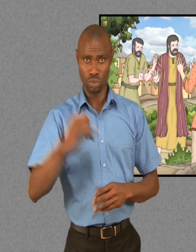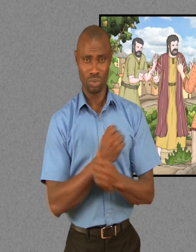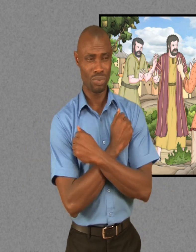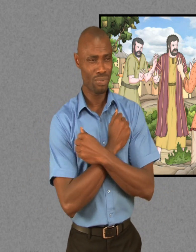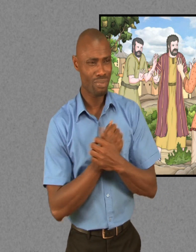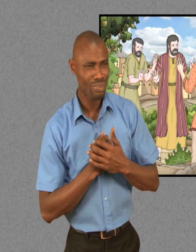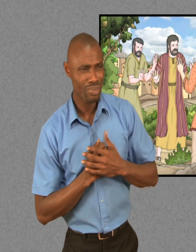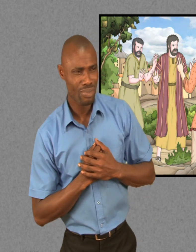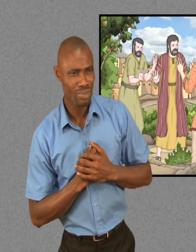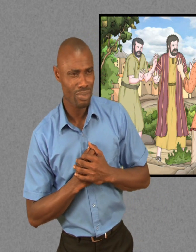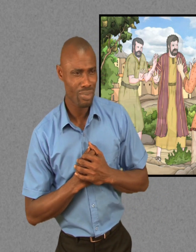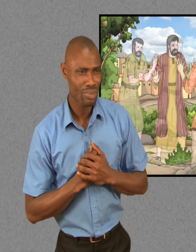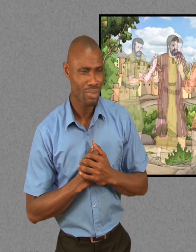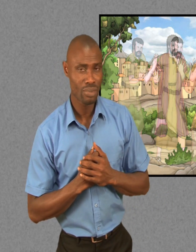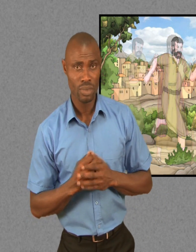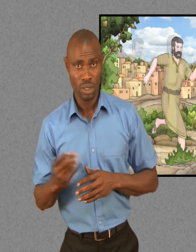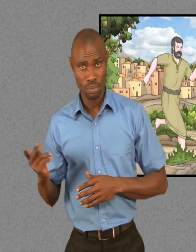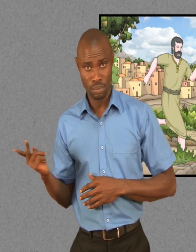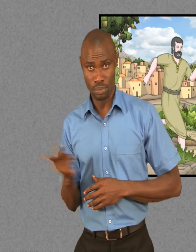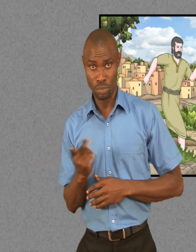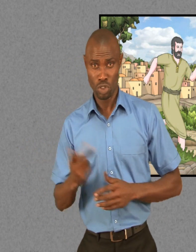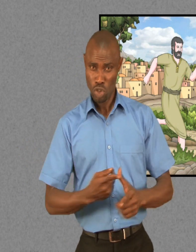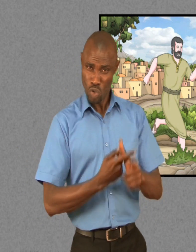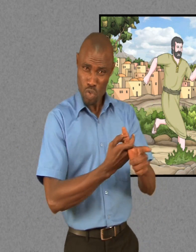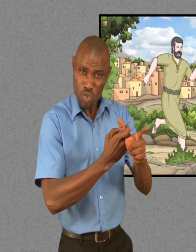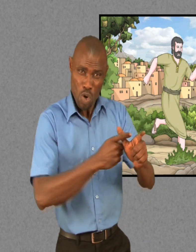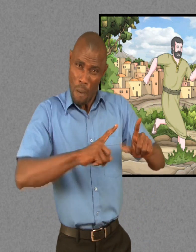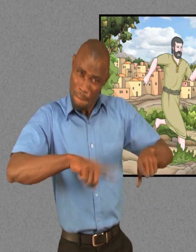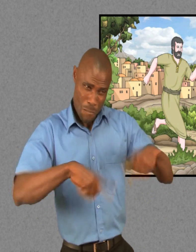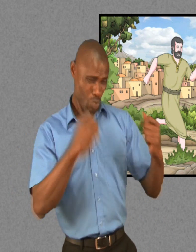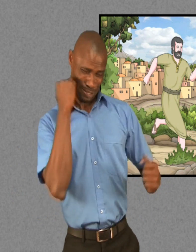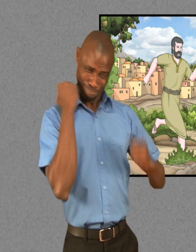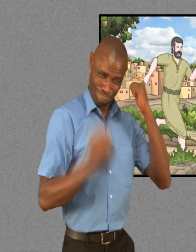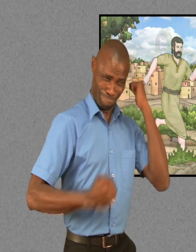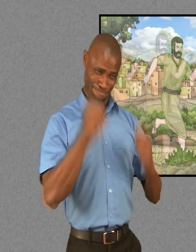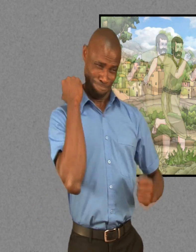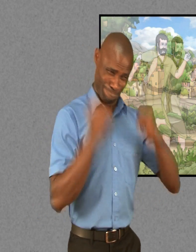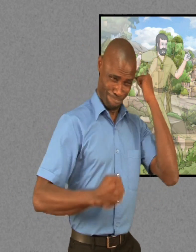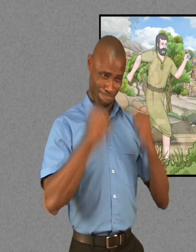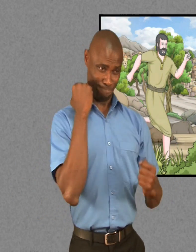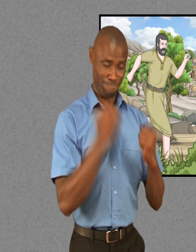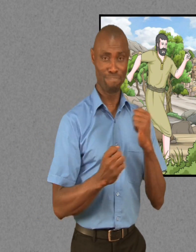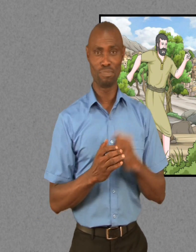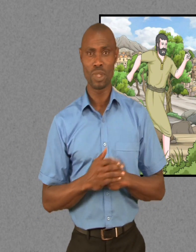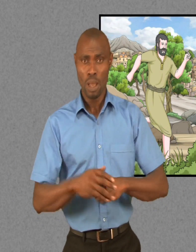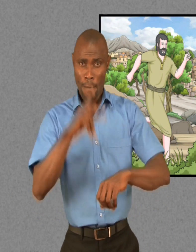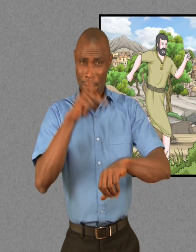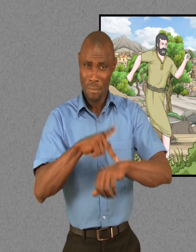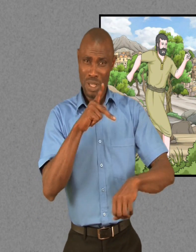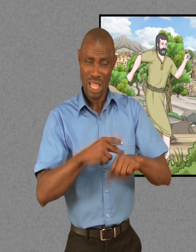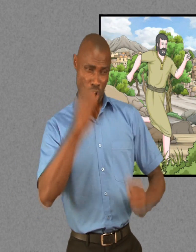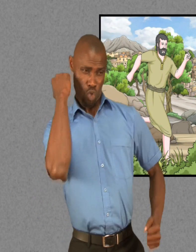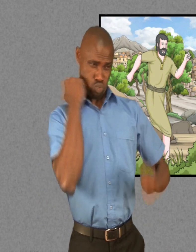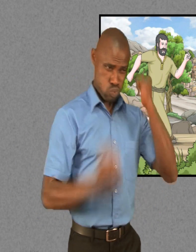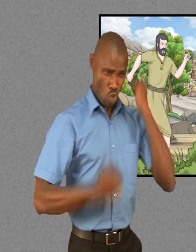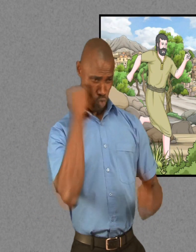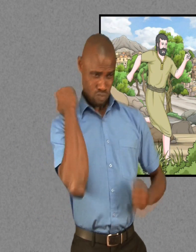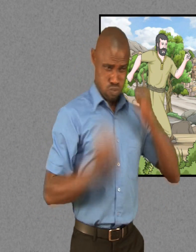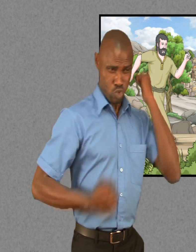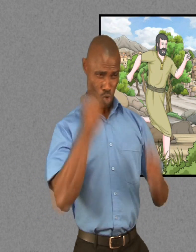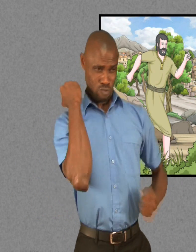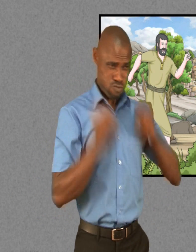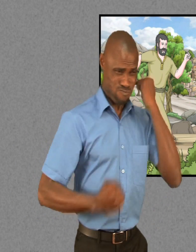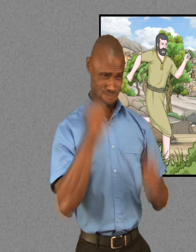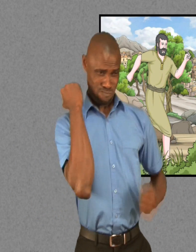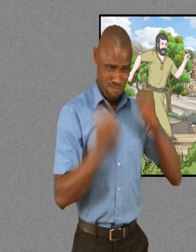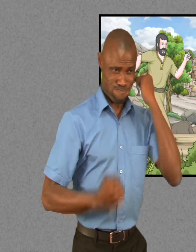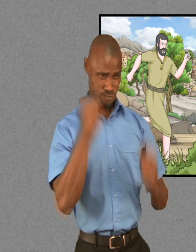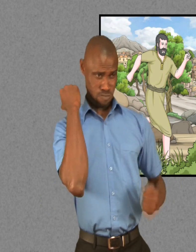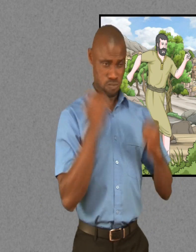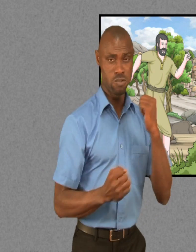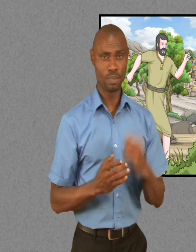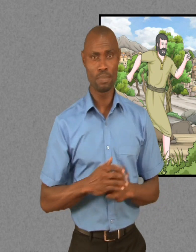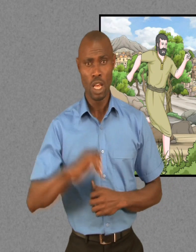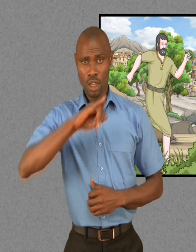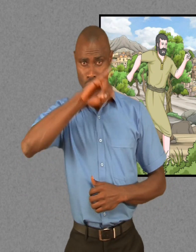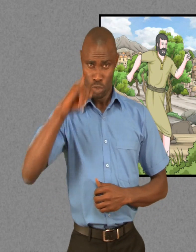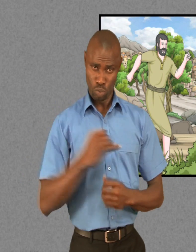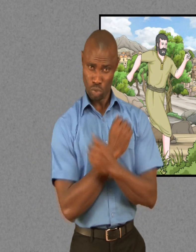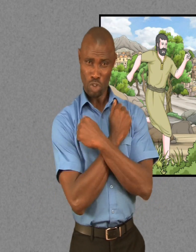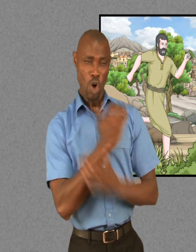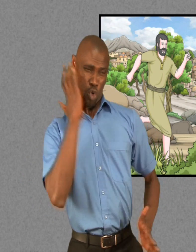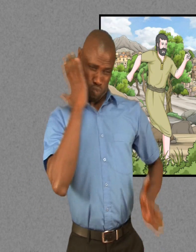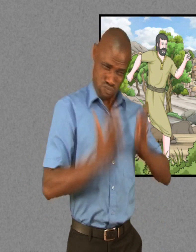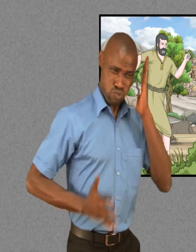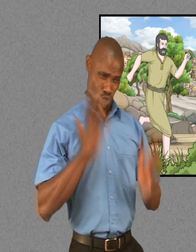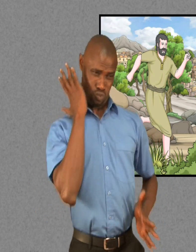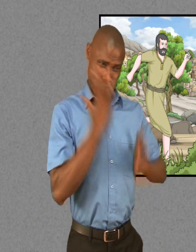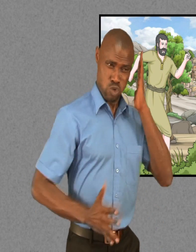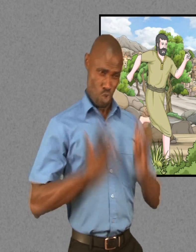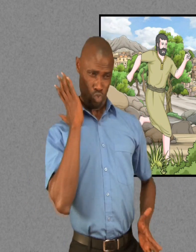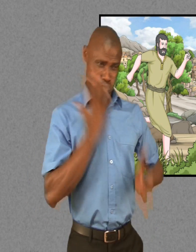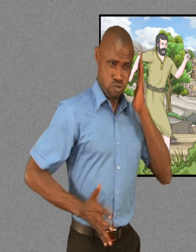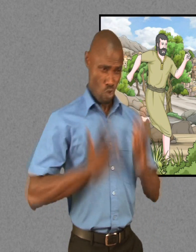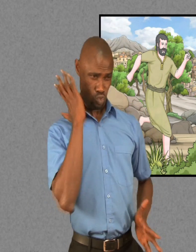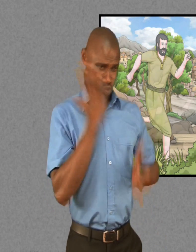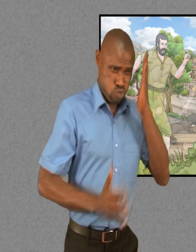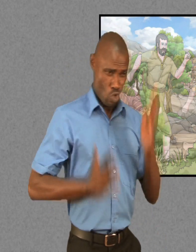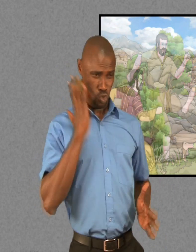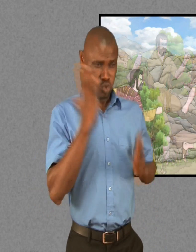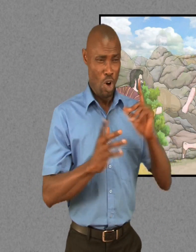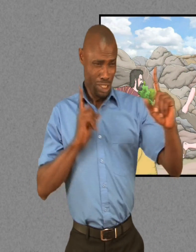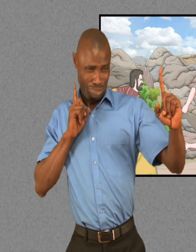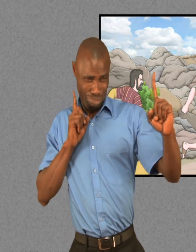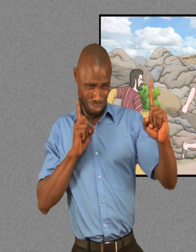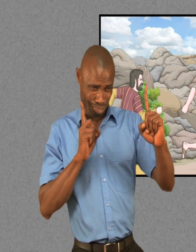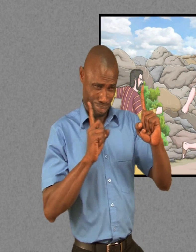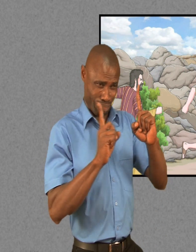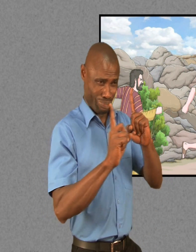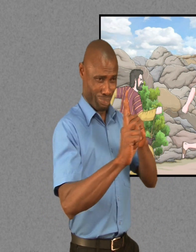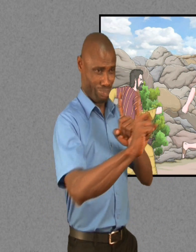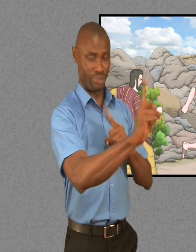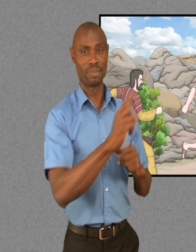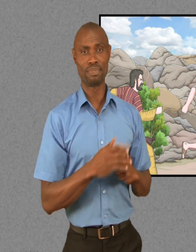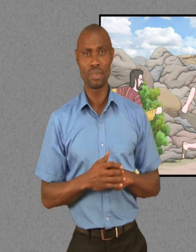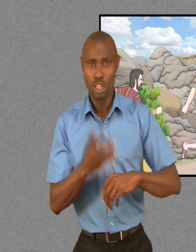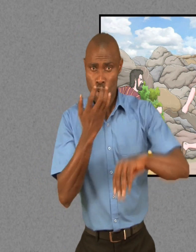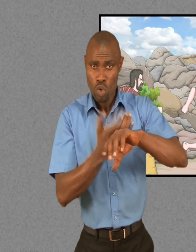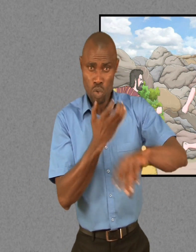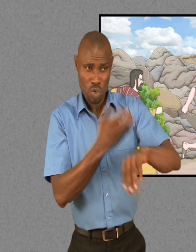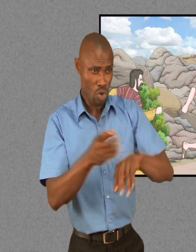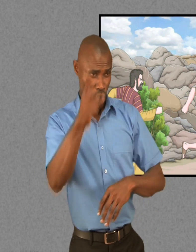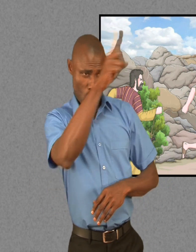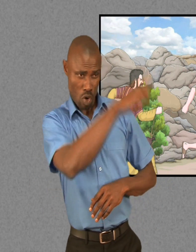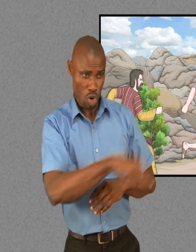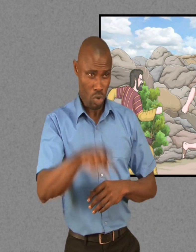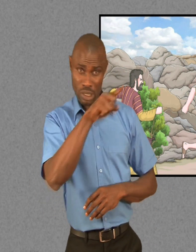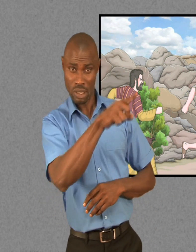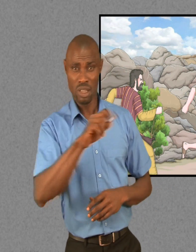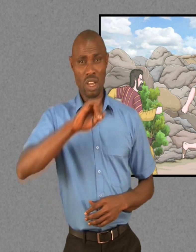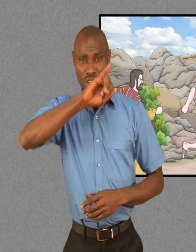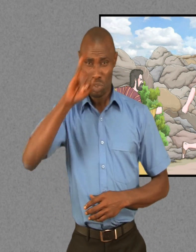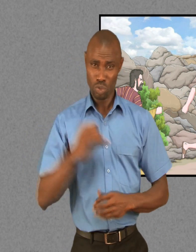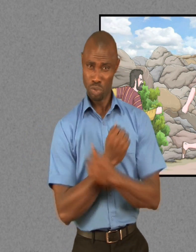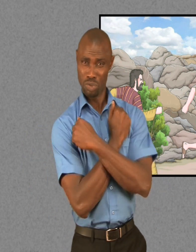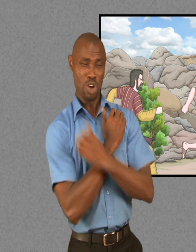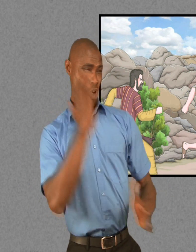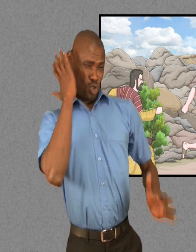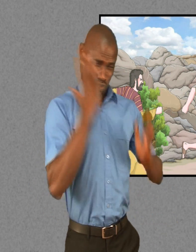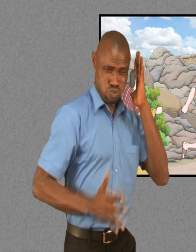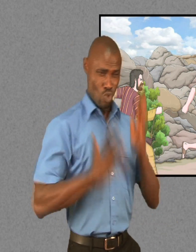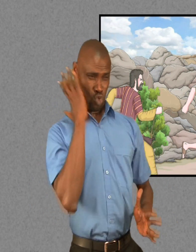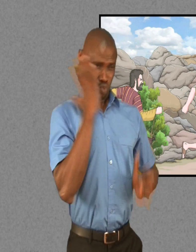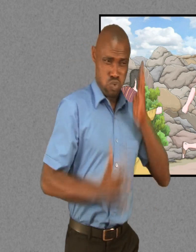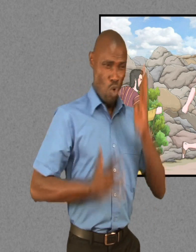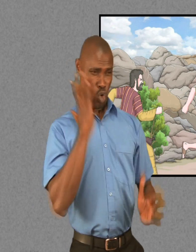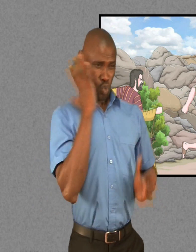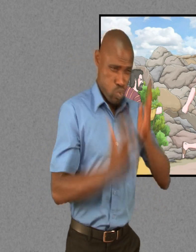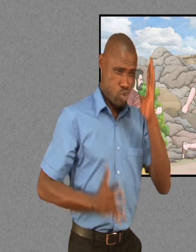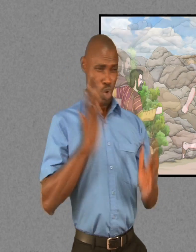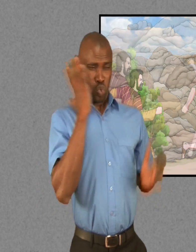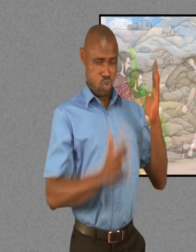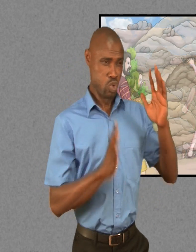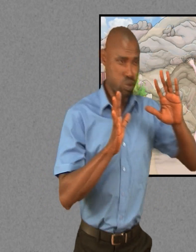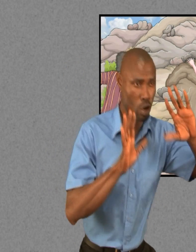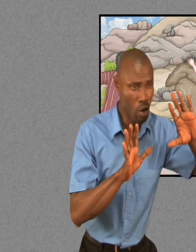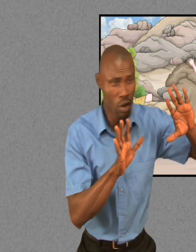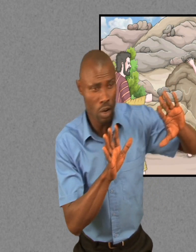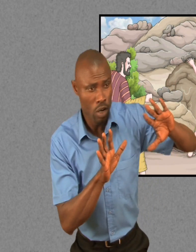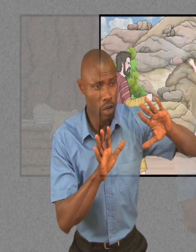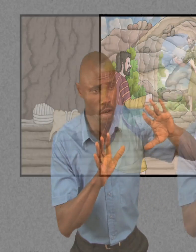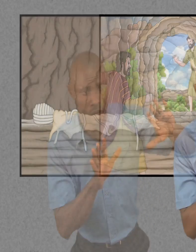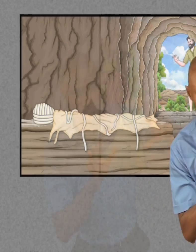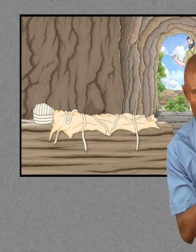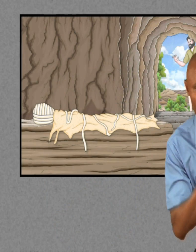Then Peter and the other disciple set out for the tomb. The two were running together, but the other disciple outran Peter and reached the tomb first.